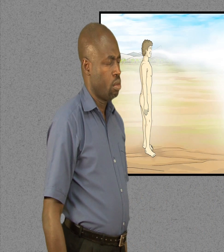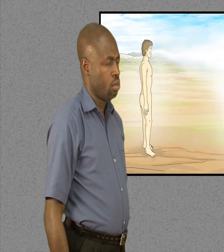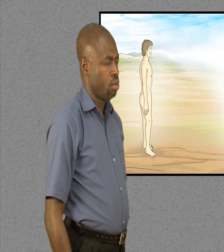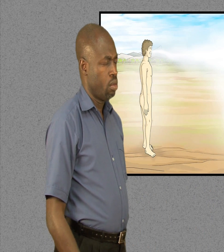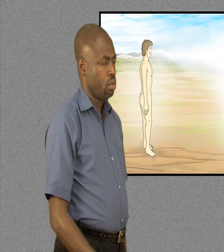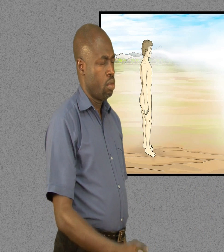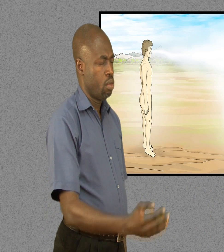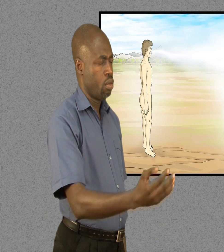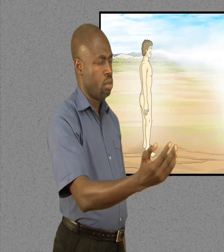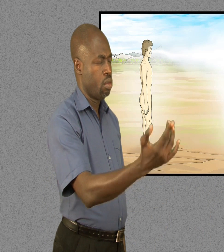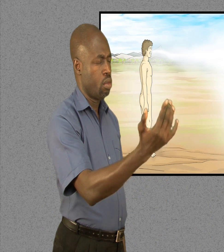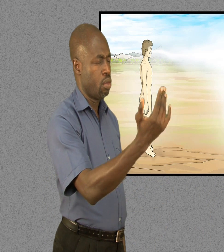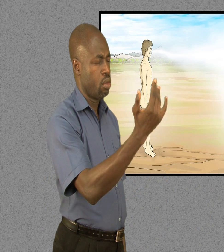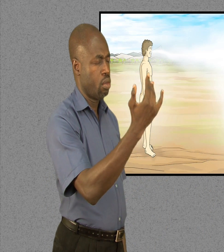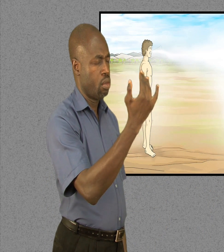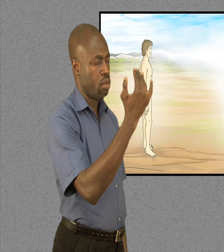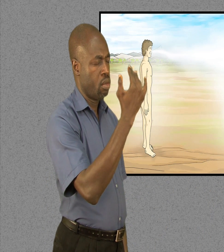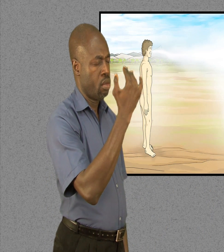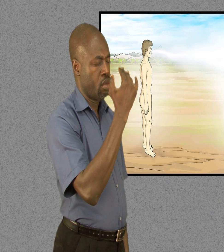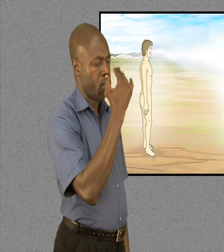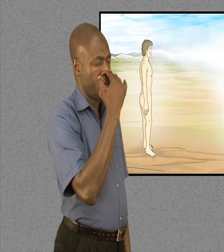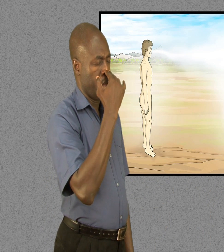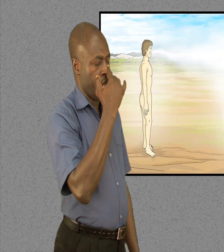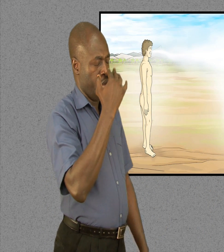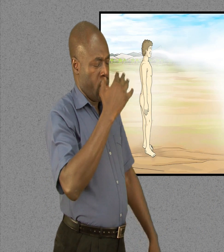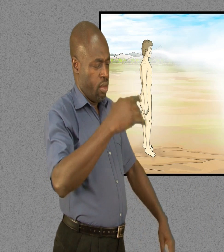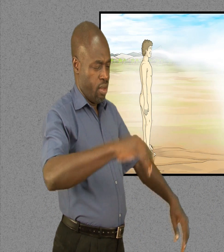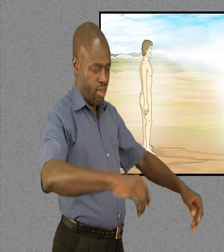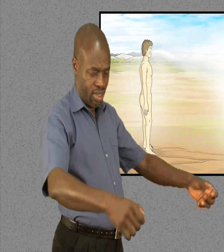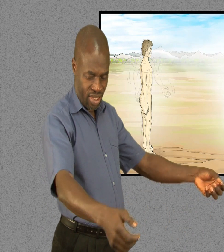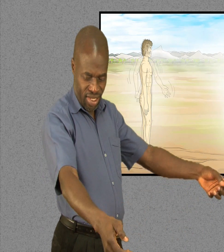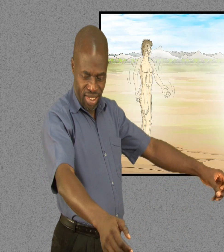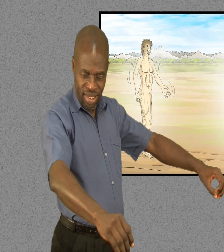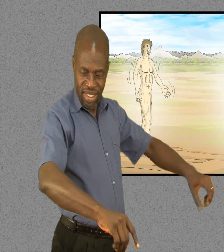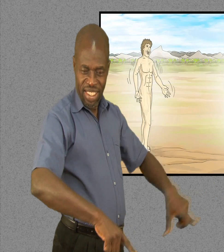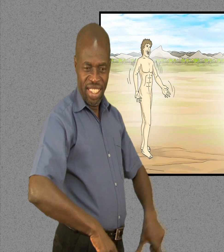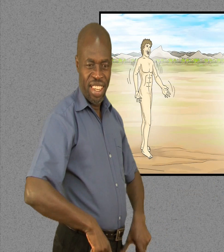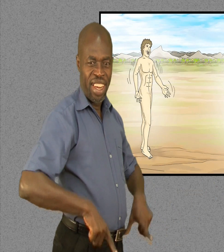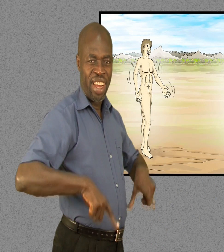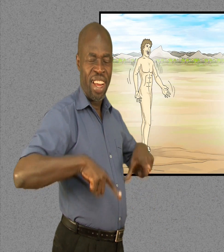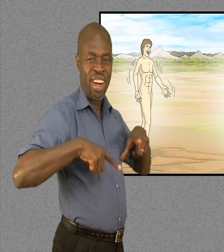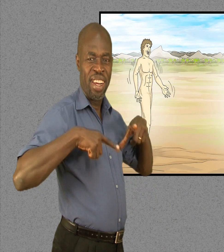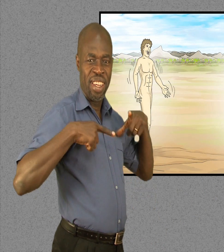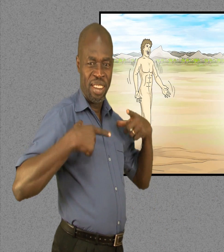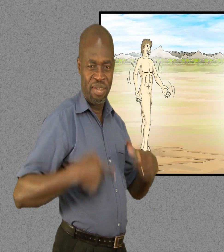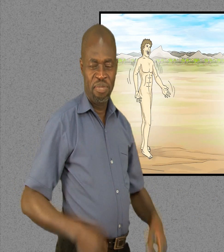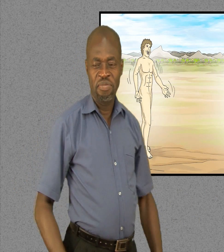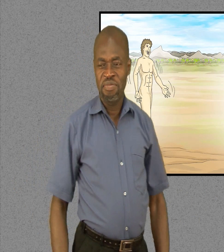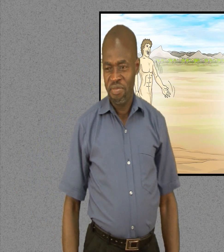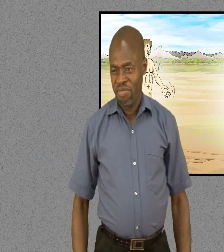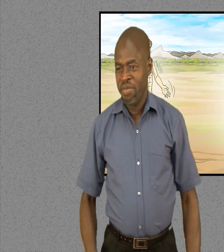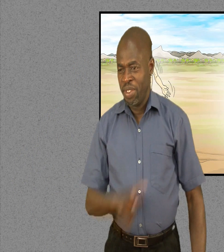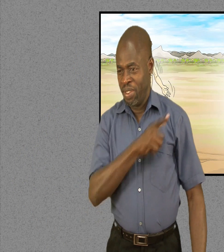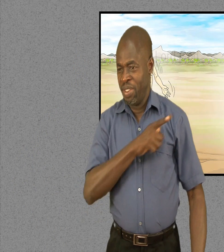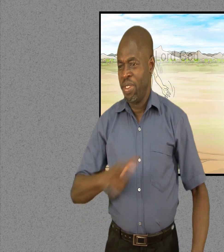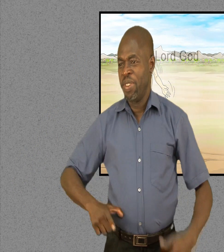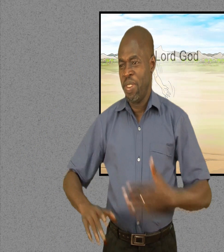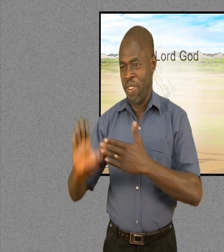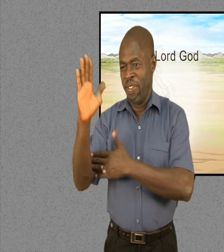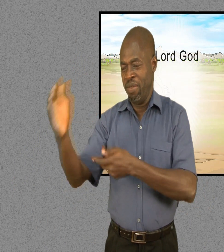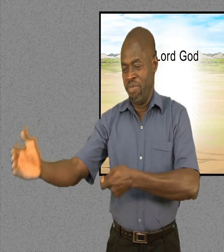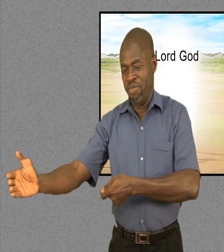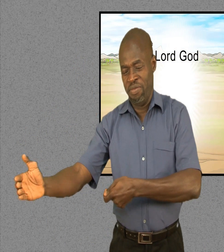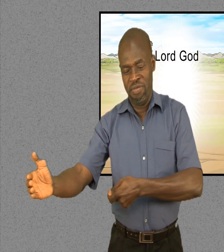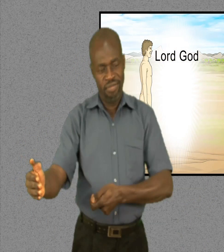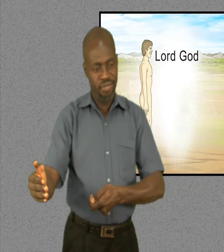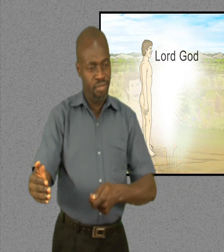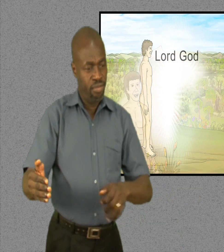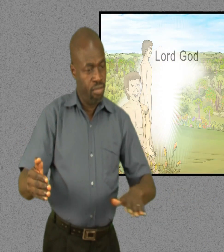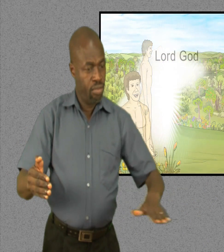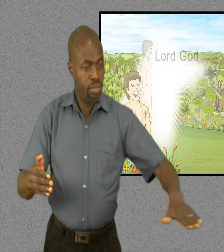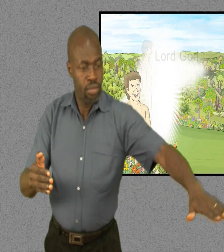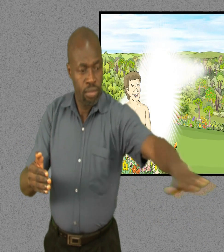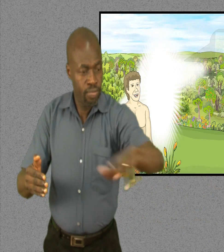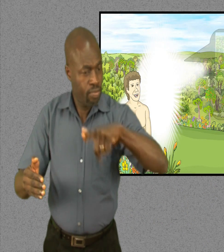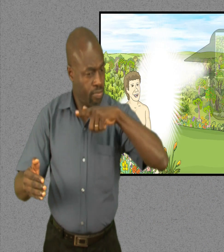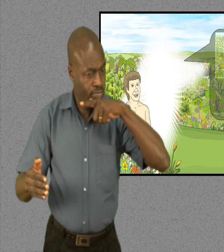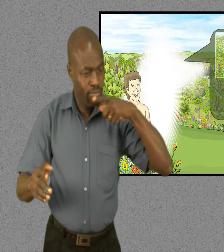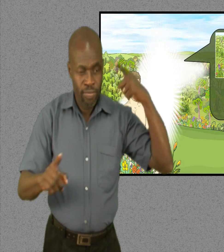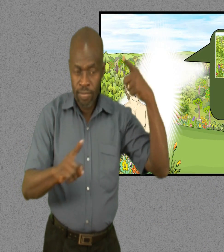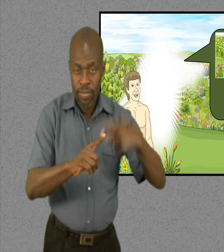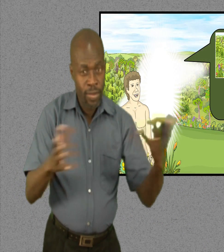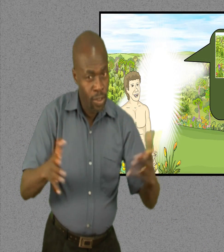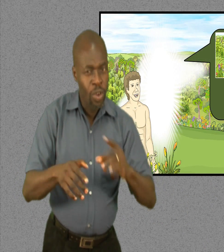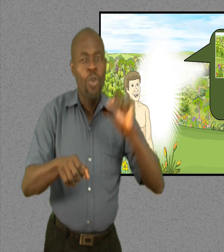it runs along the east side of Assyria. And the fourth river is the Euphrates.